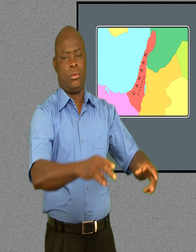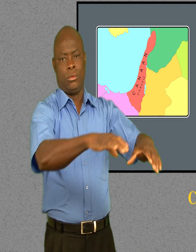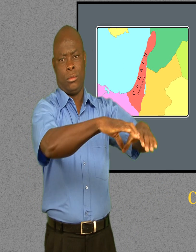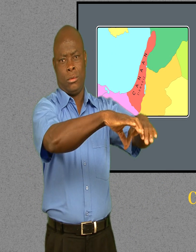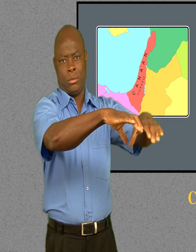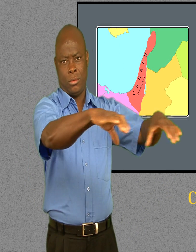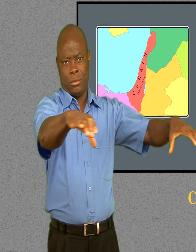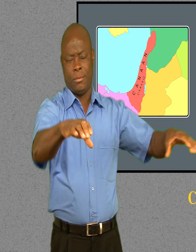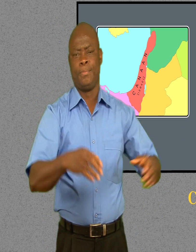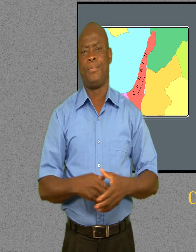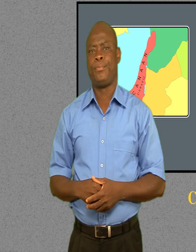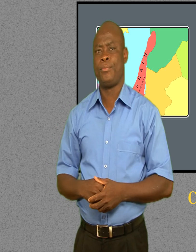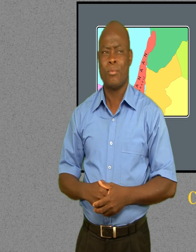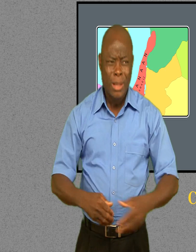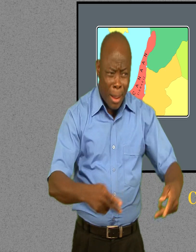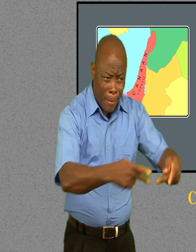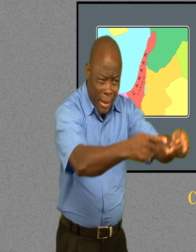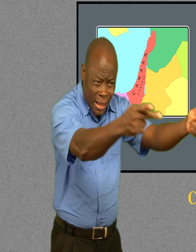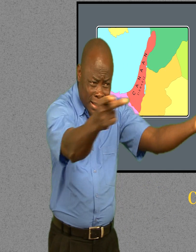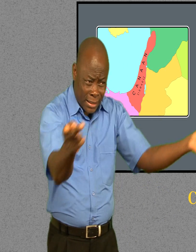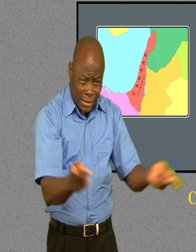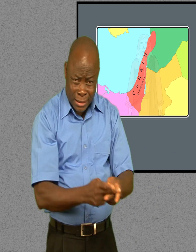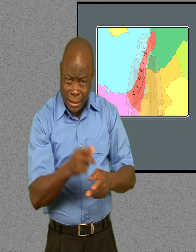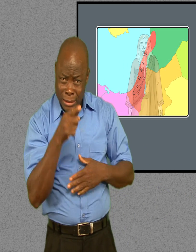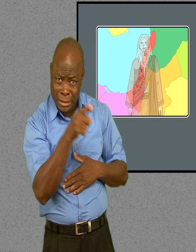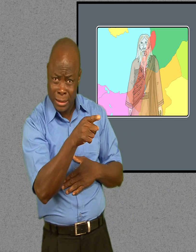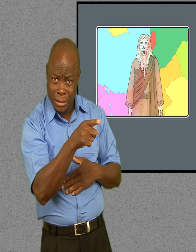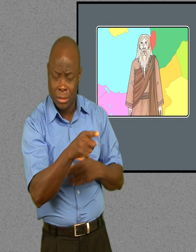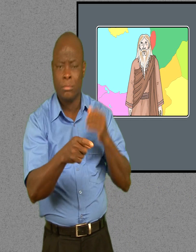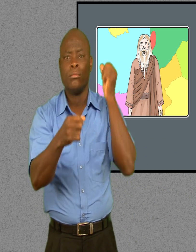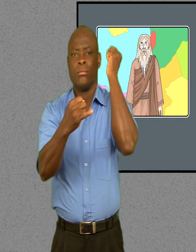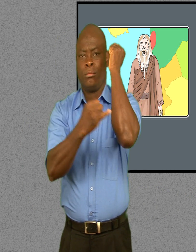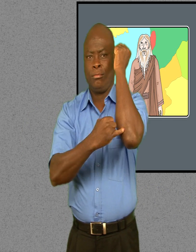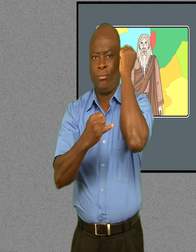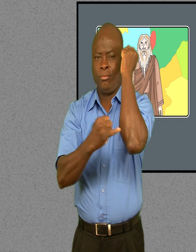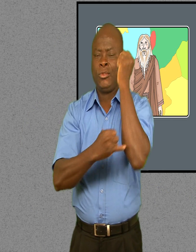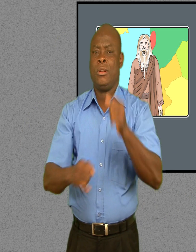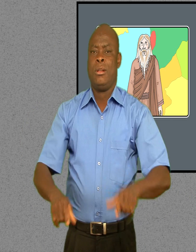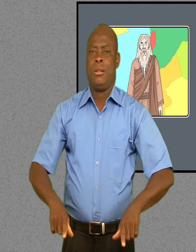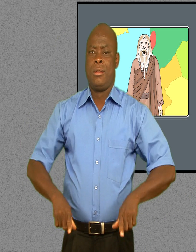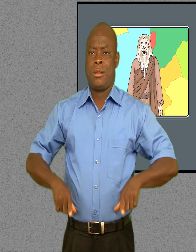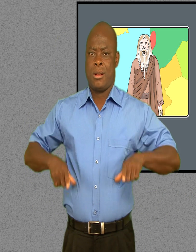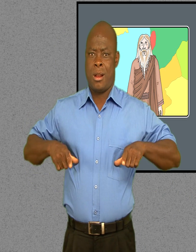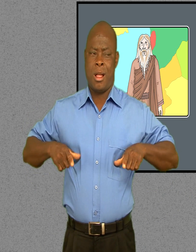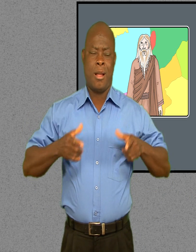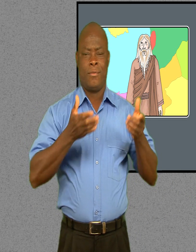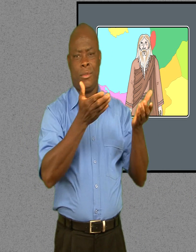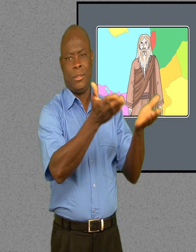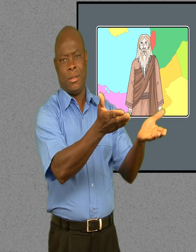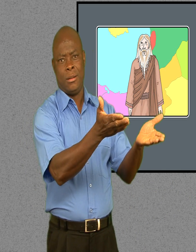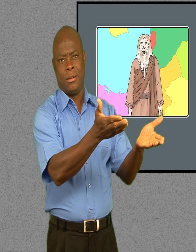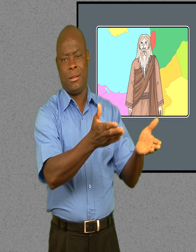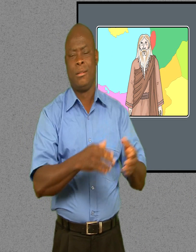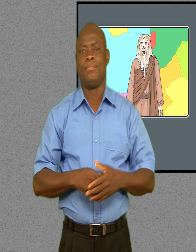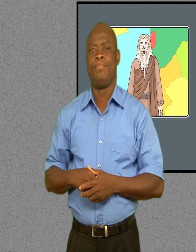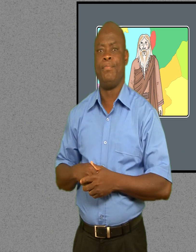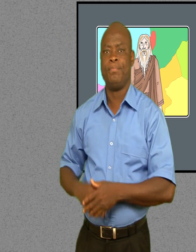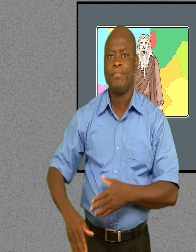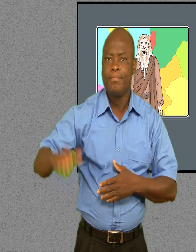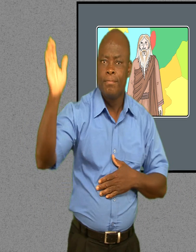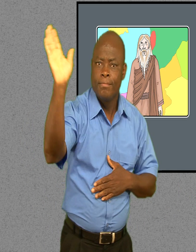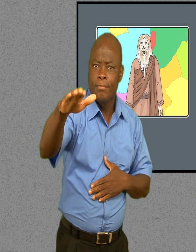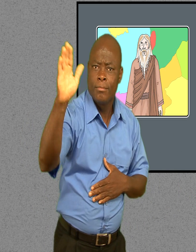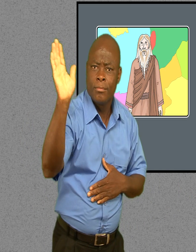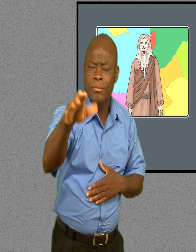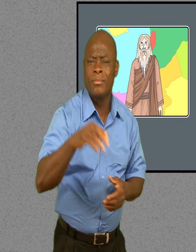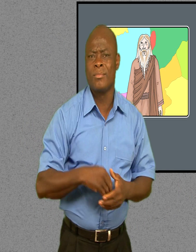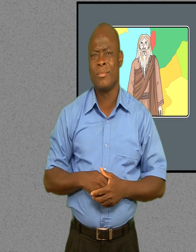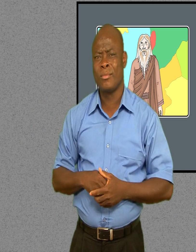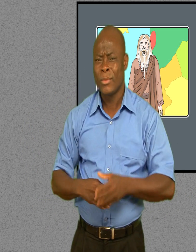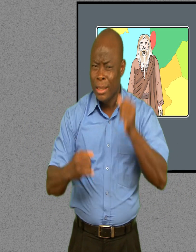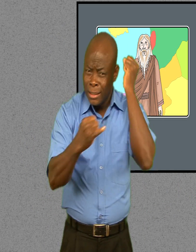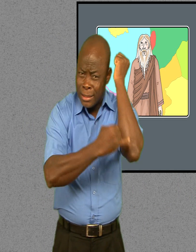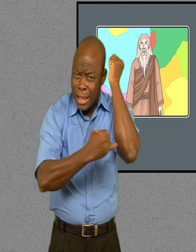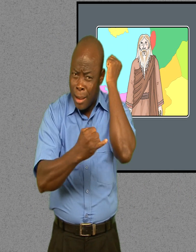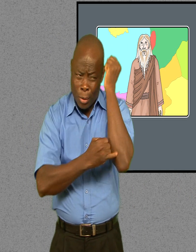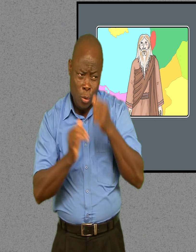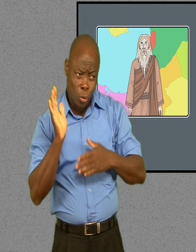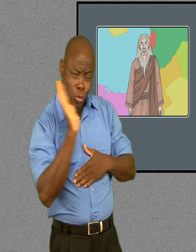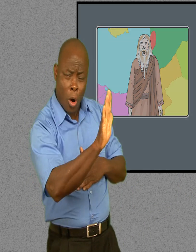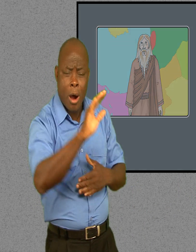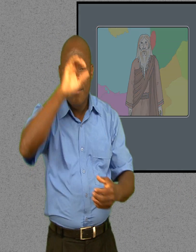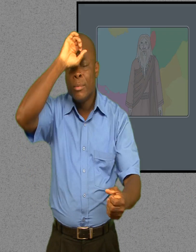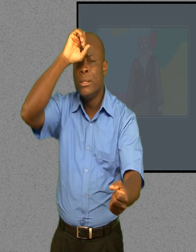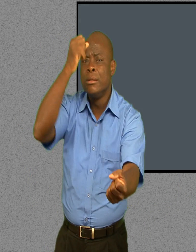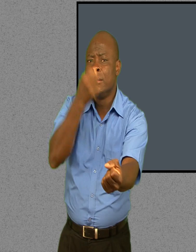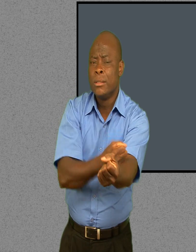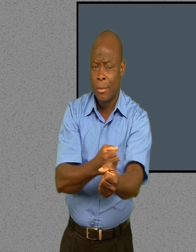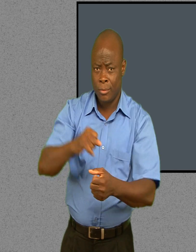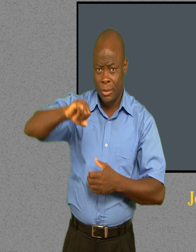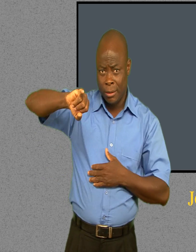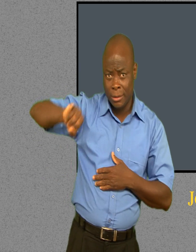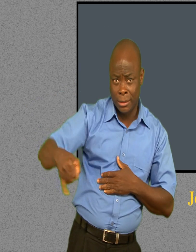This is the account of Jacob.